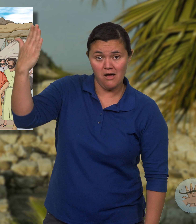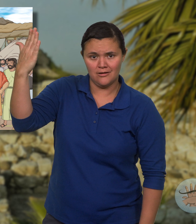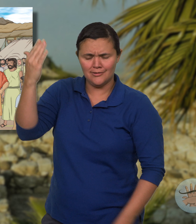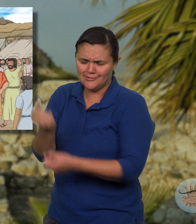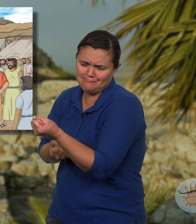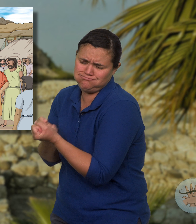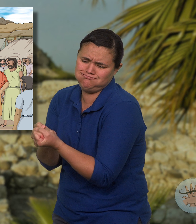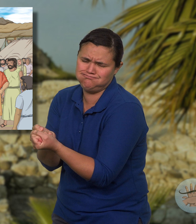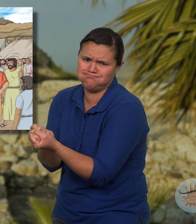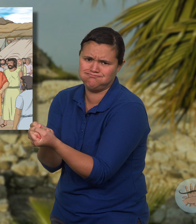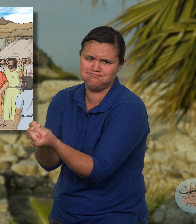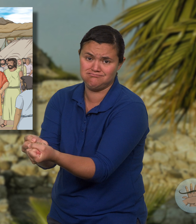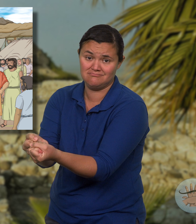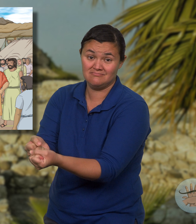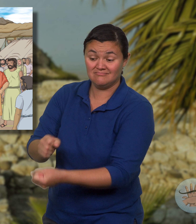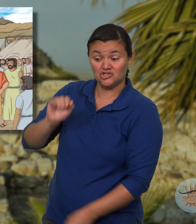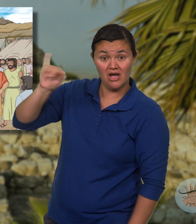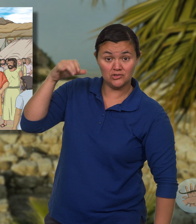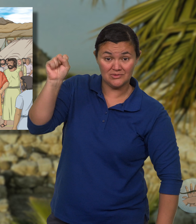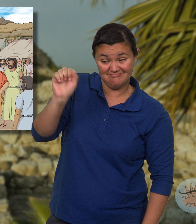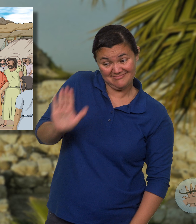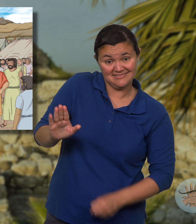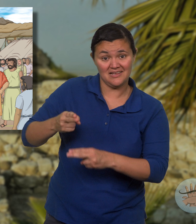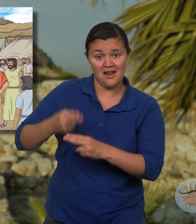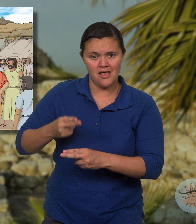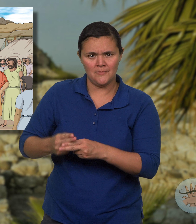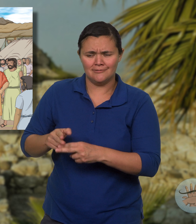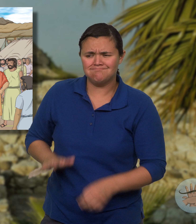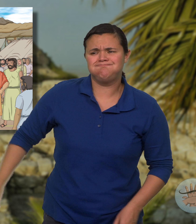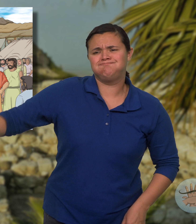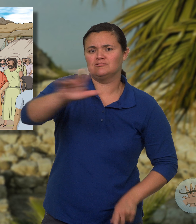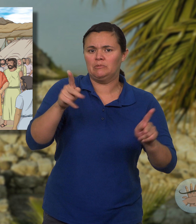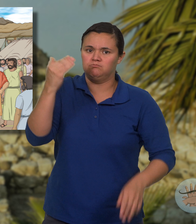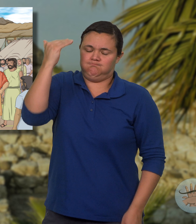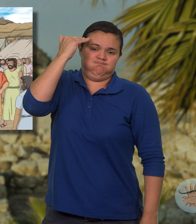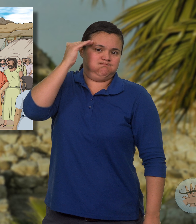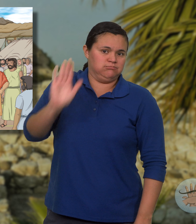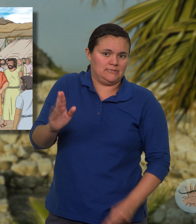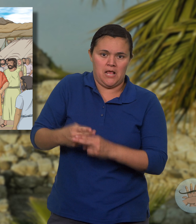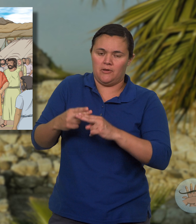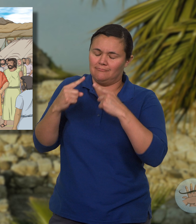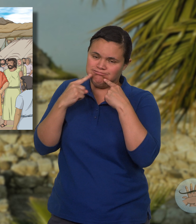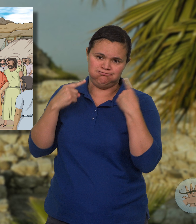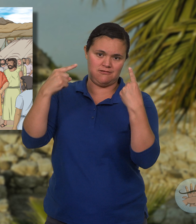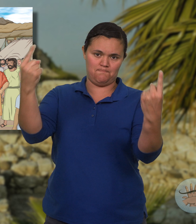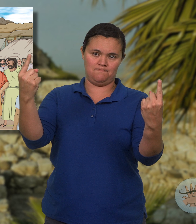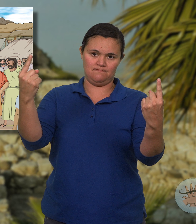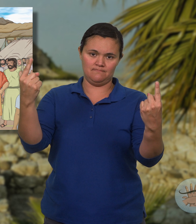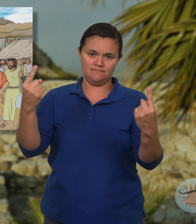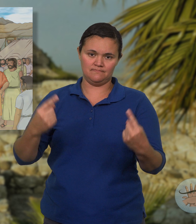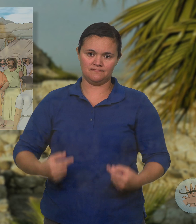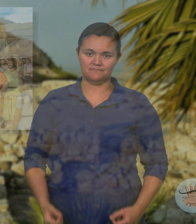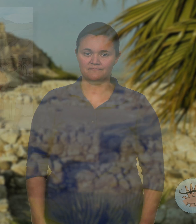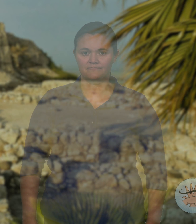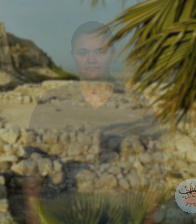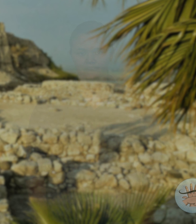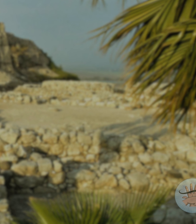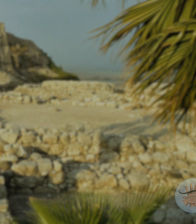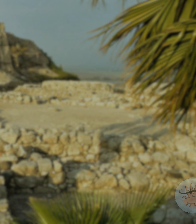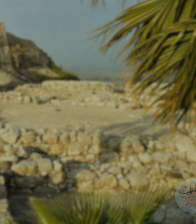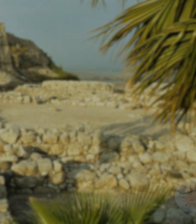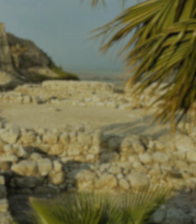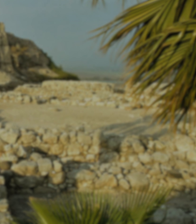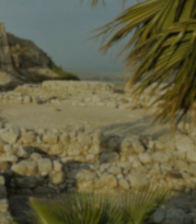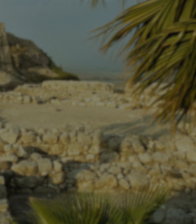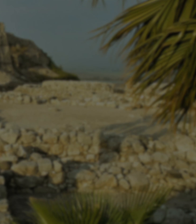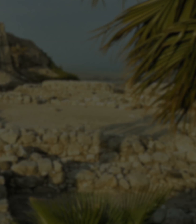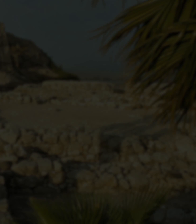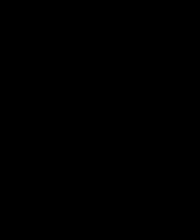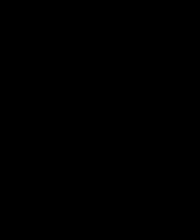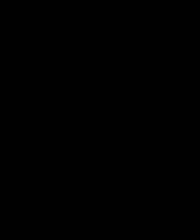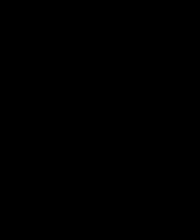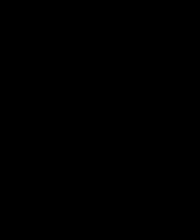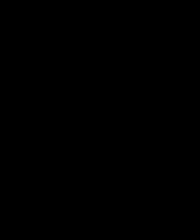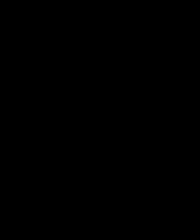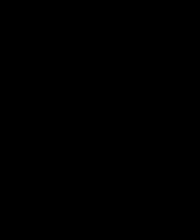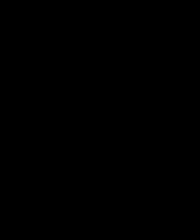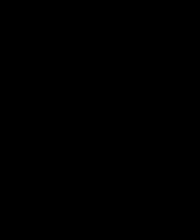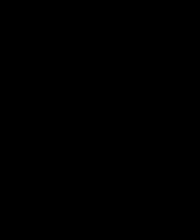So the LORD was with Joshua, and his fame spread throughout the land.